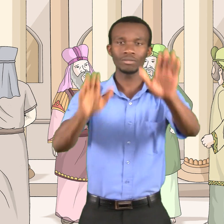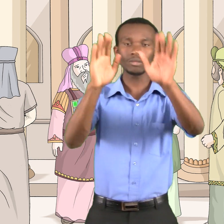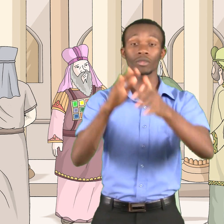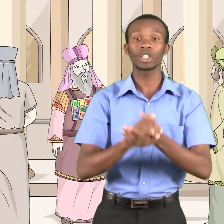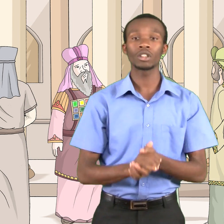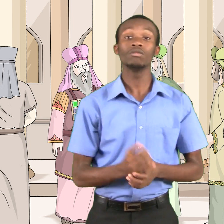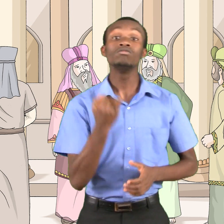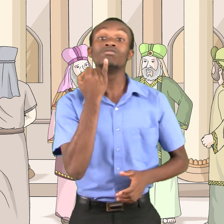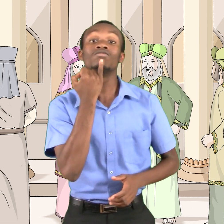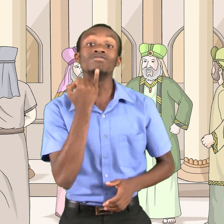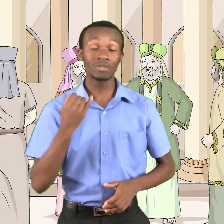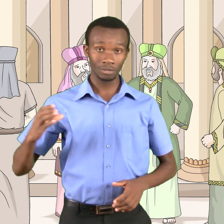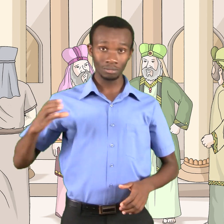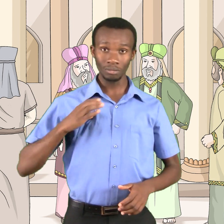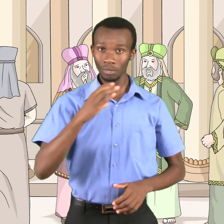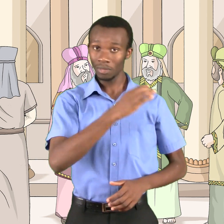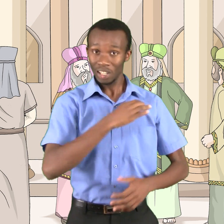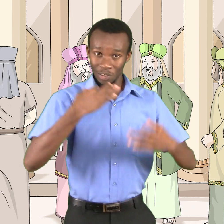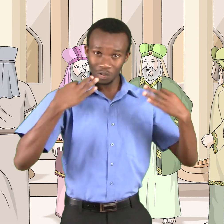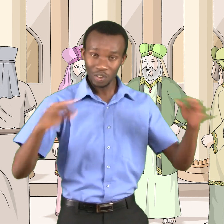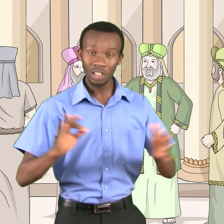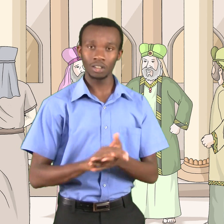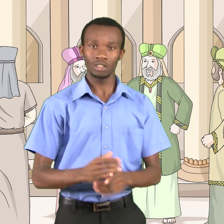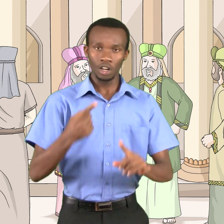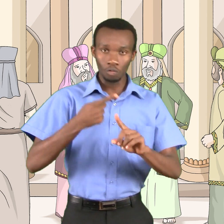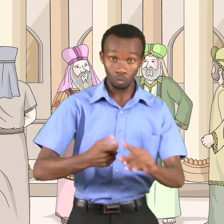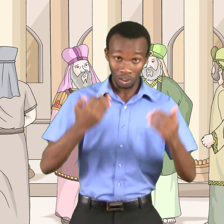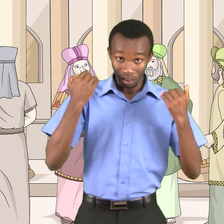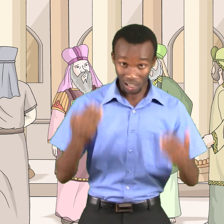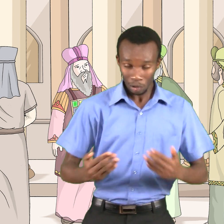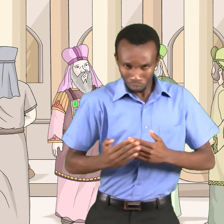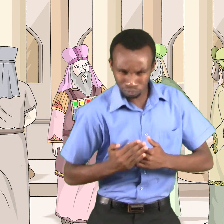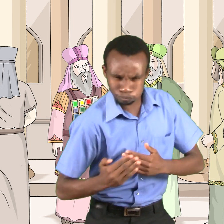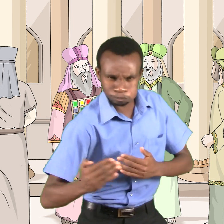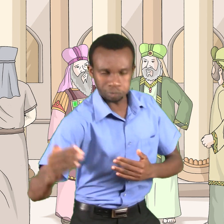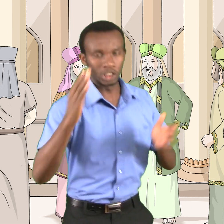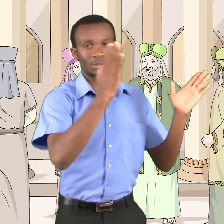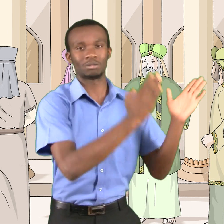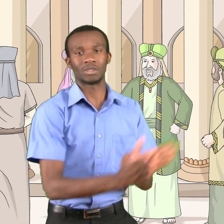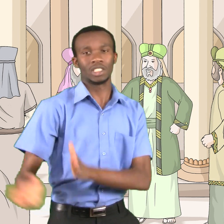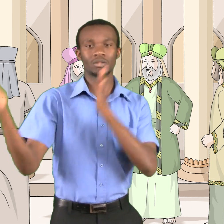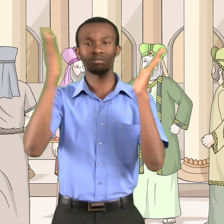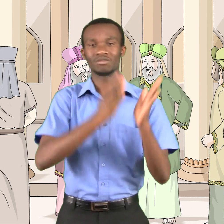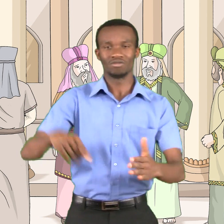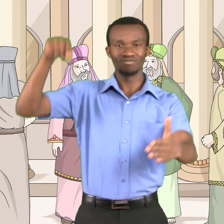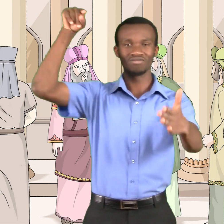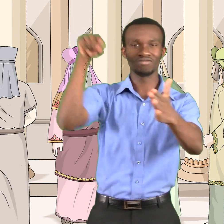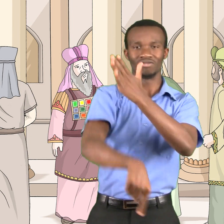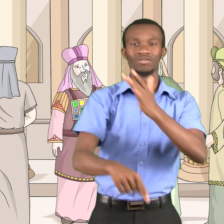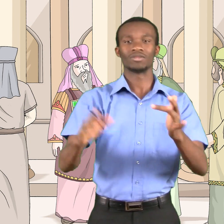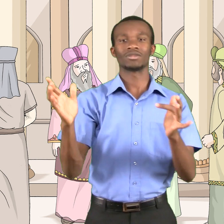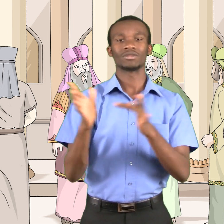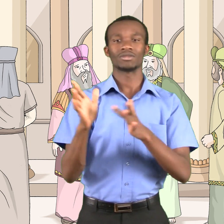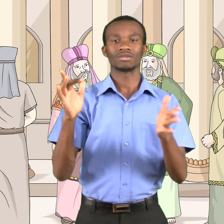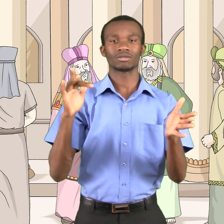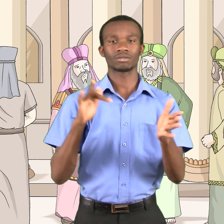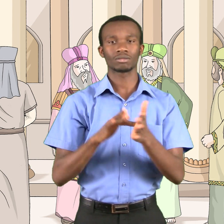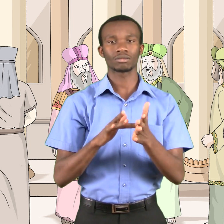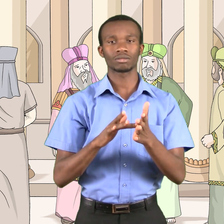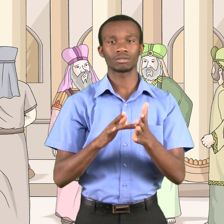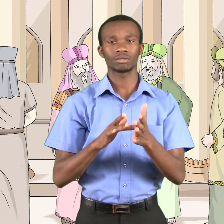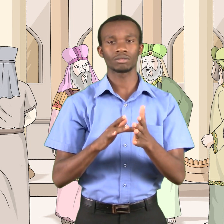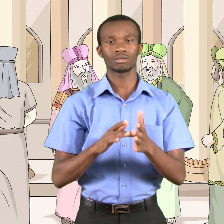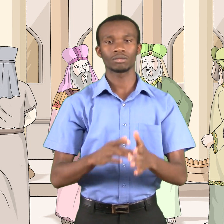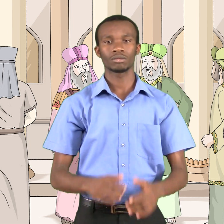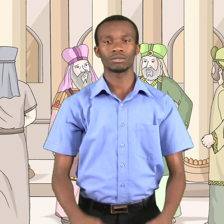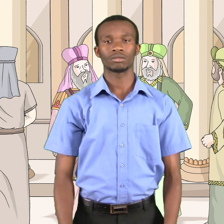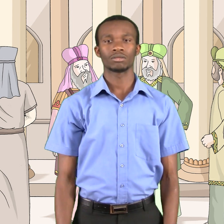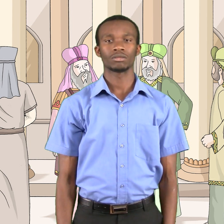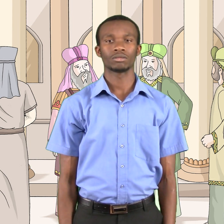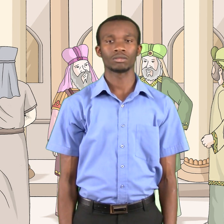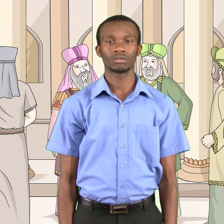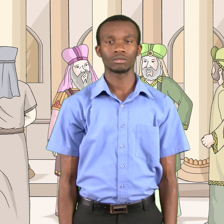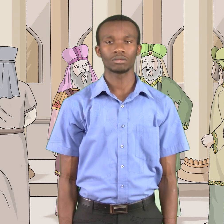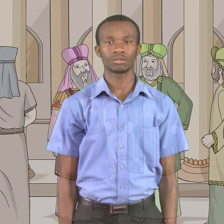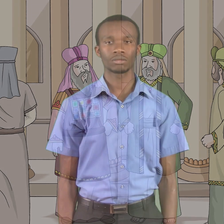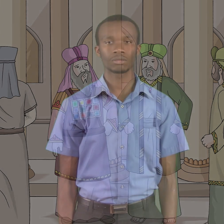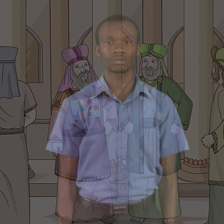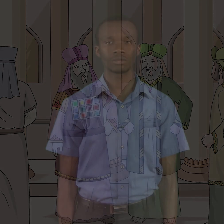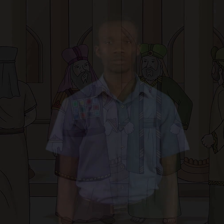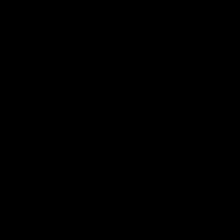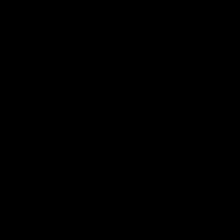So from that day on they plotted to kill Him.